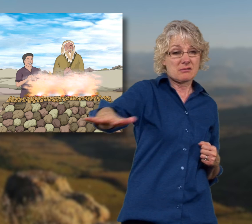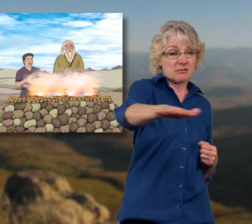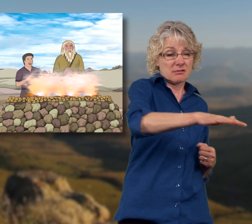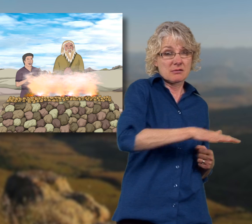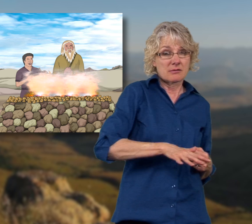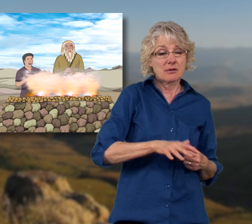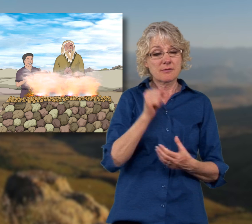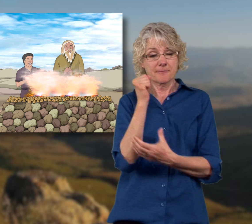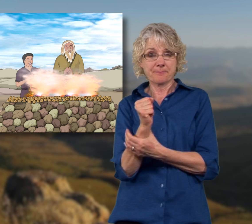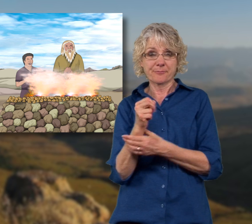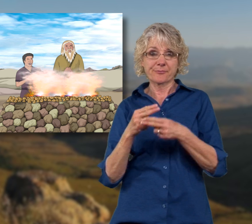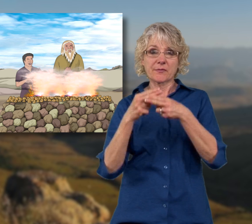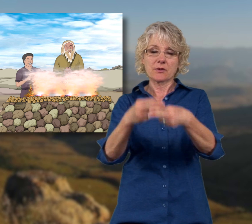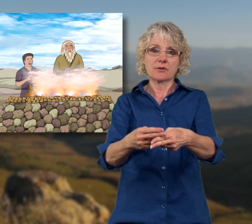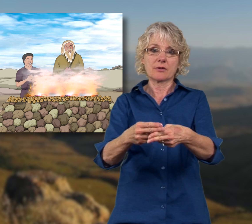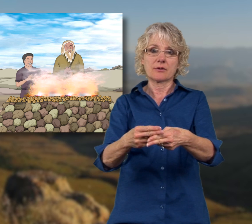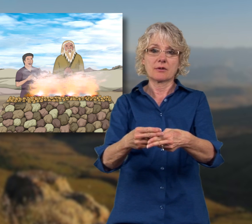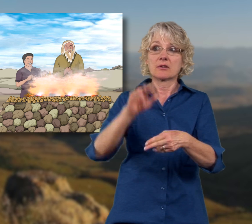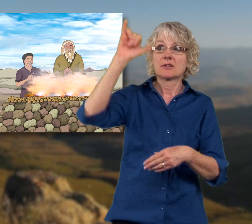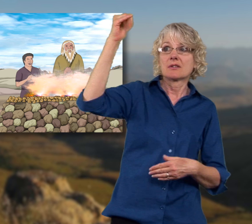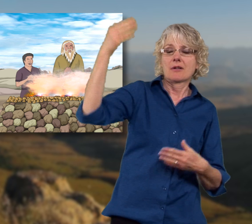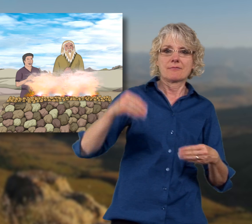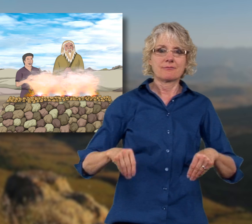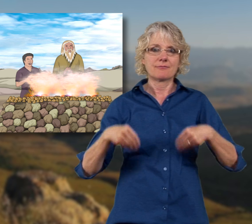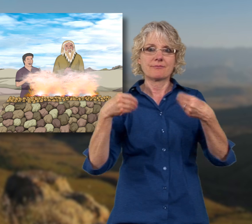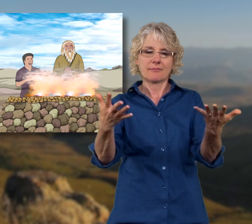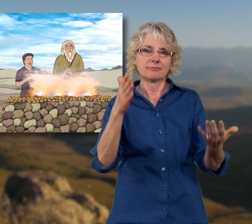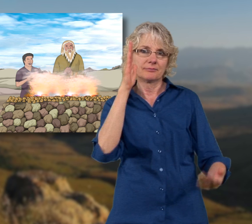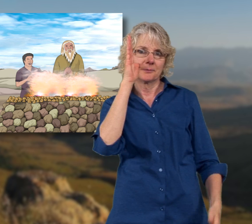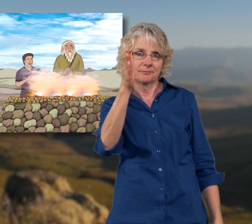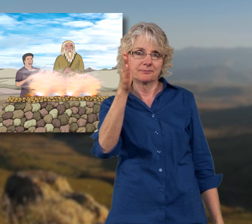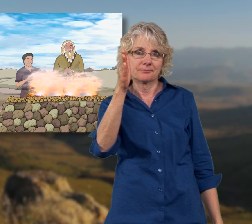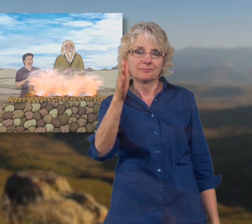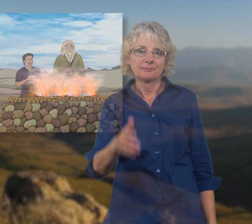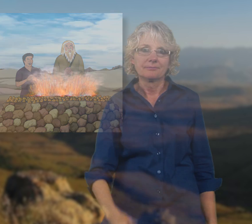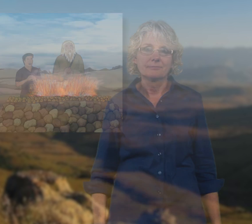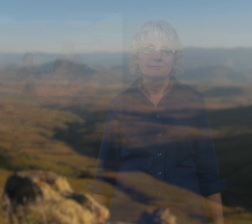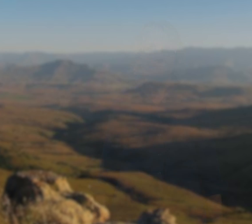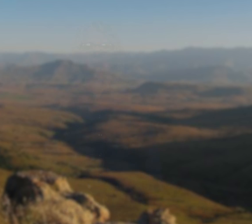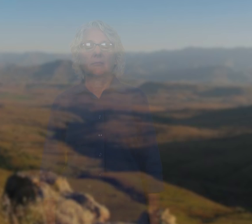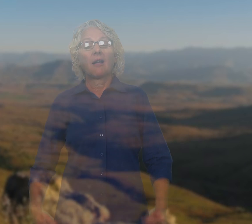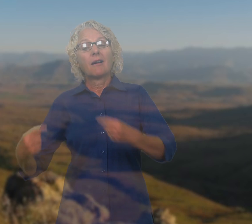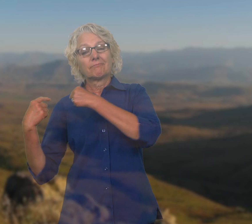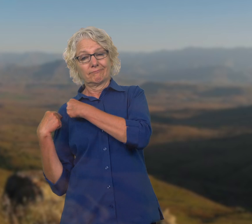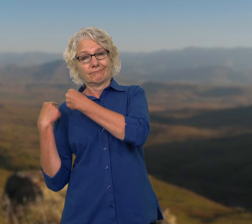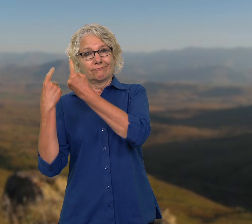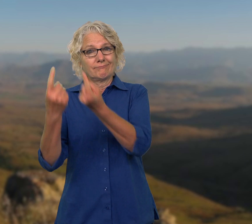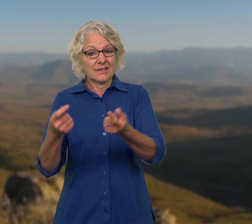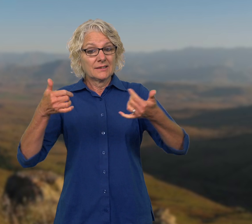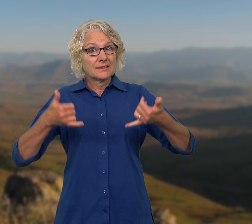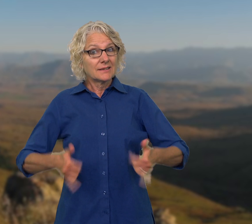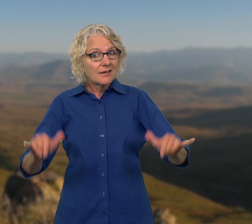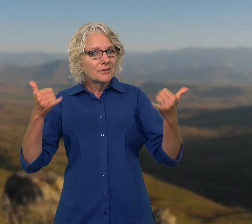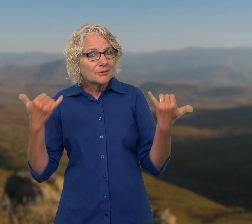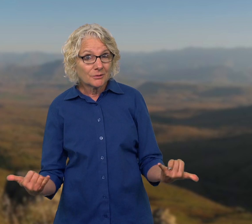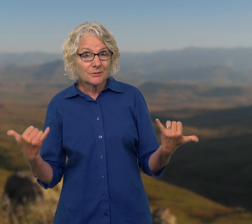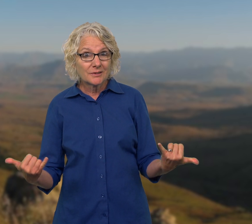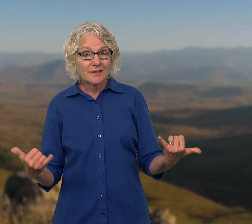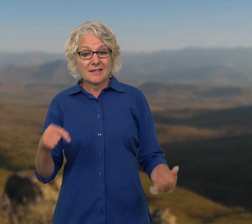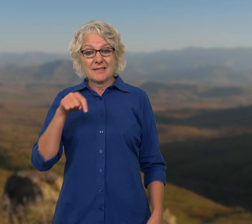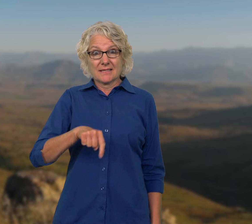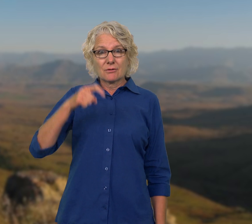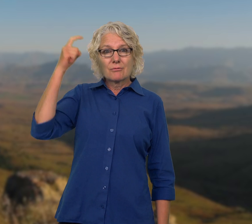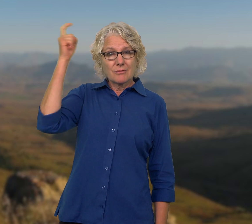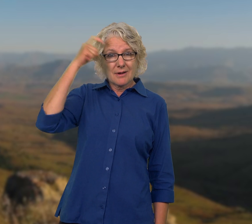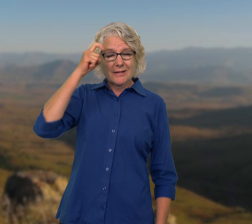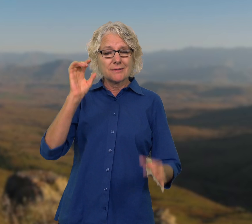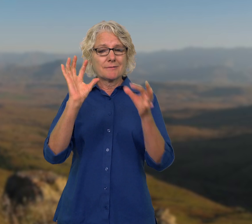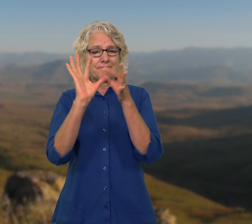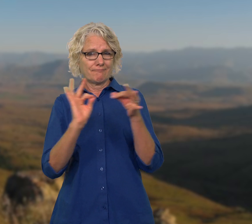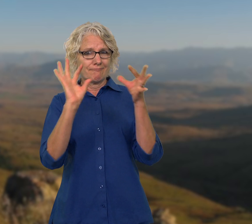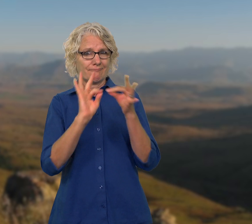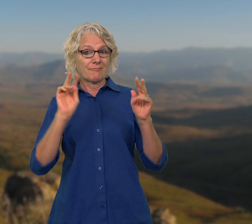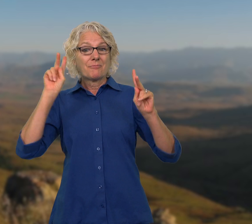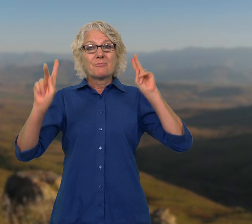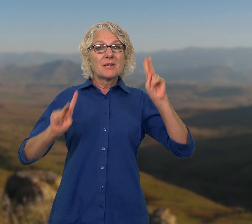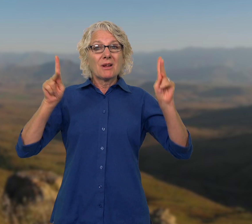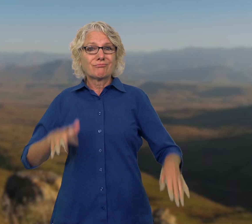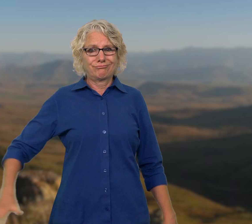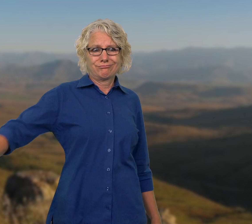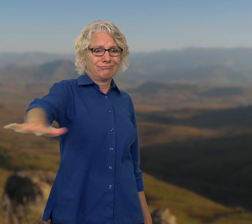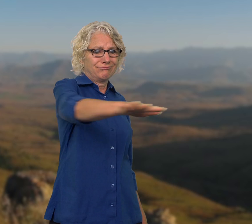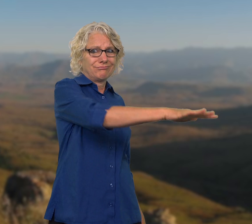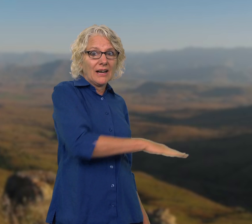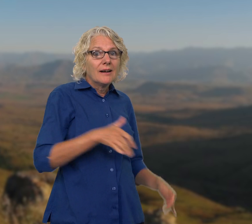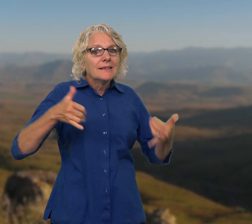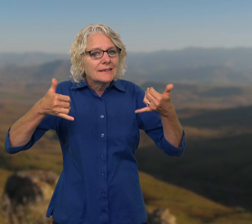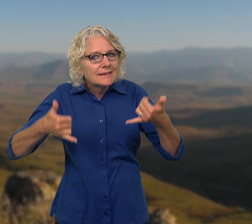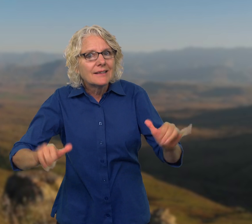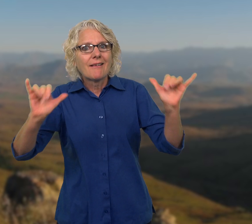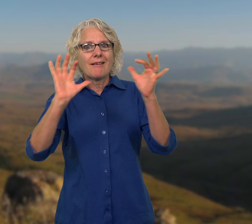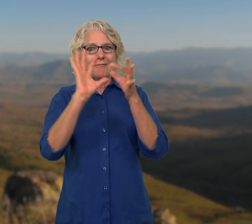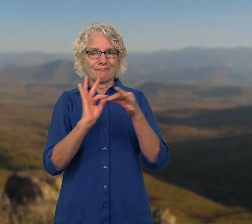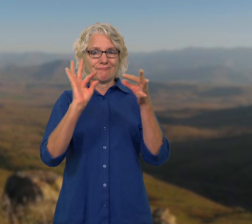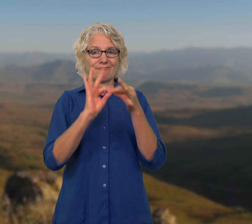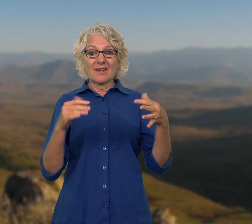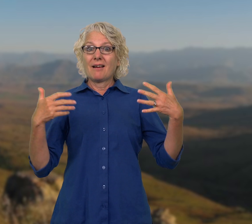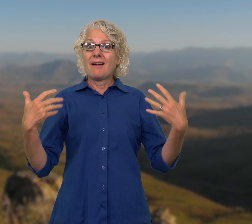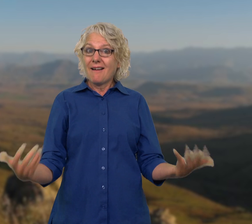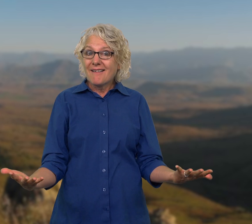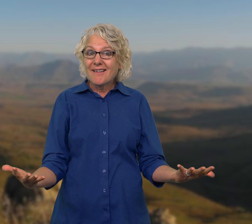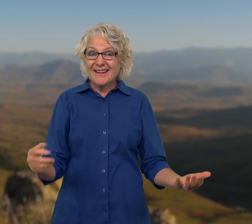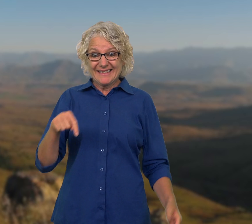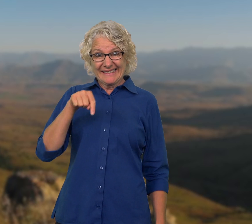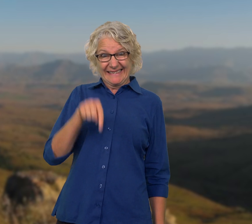And Abraham called that place The LORD Will Provide.